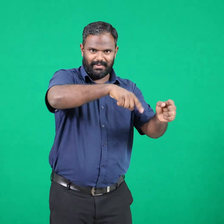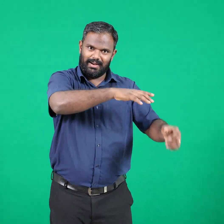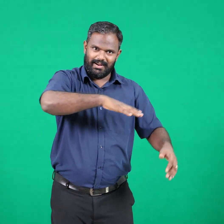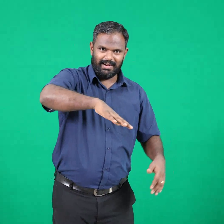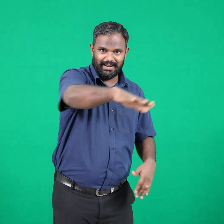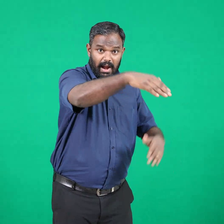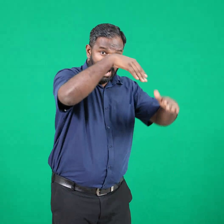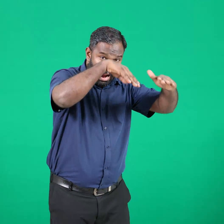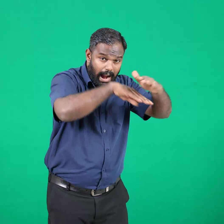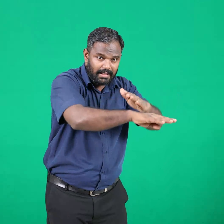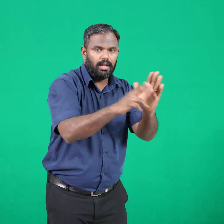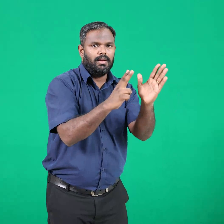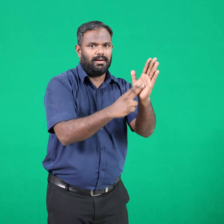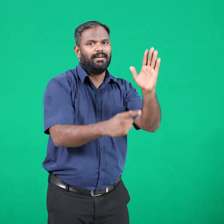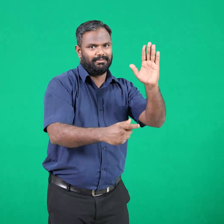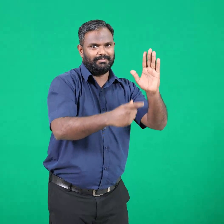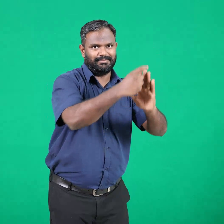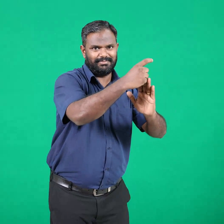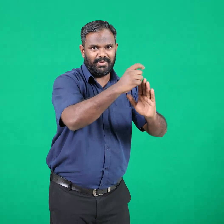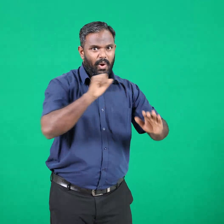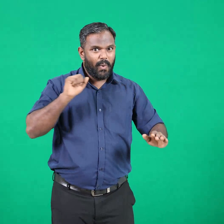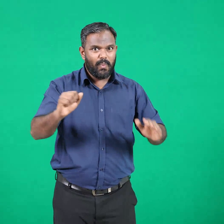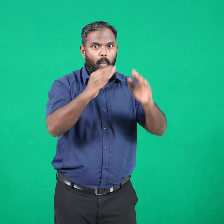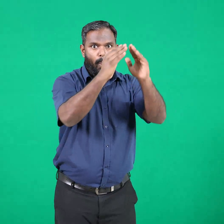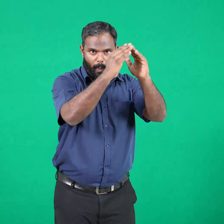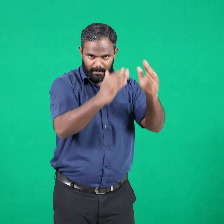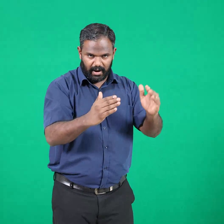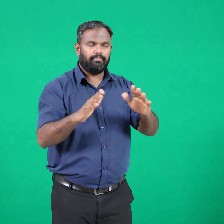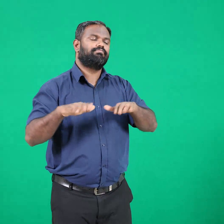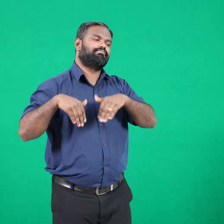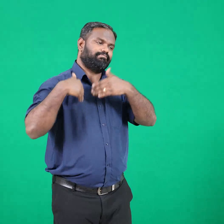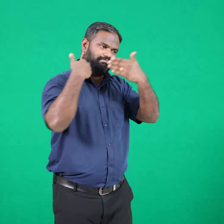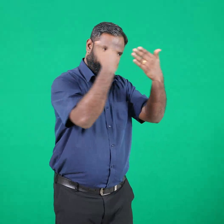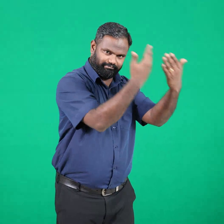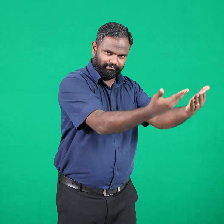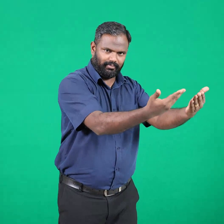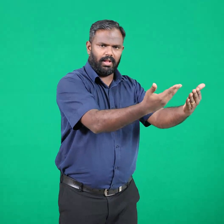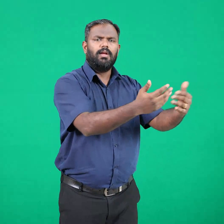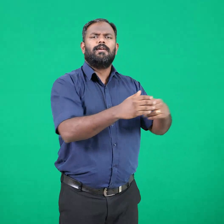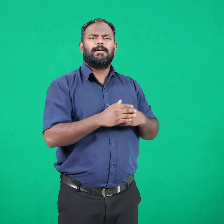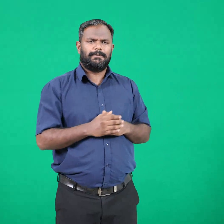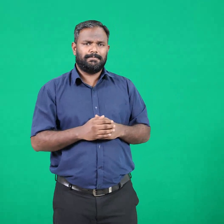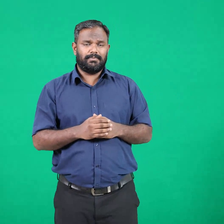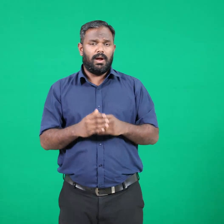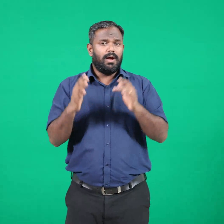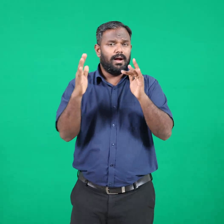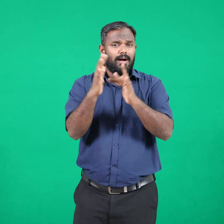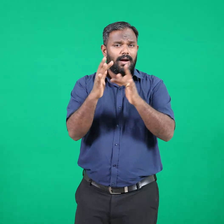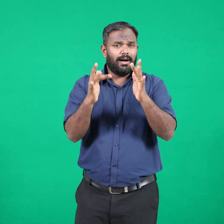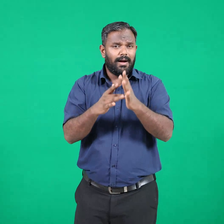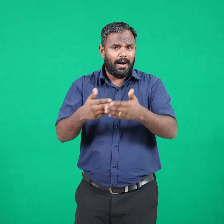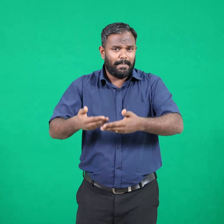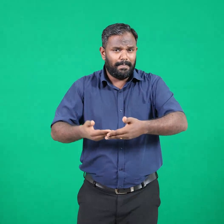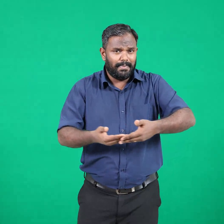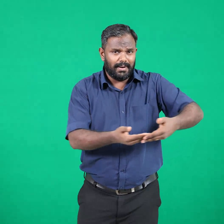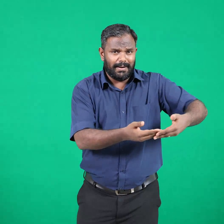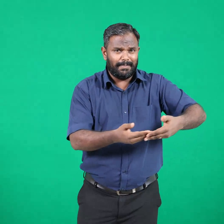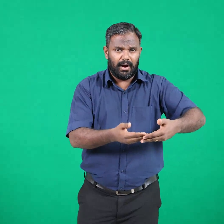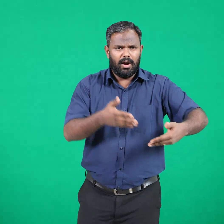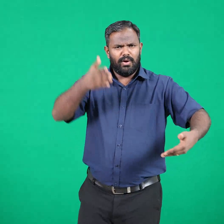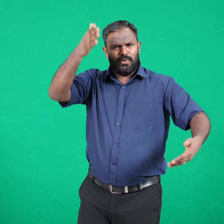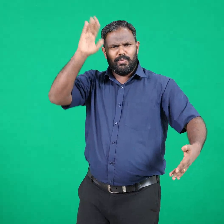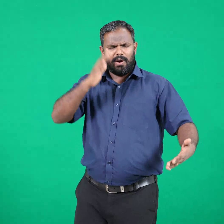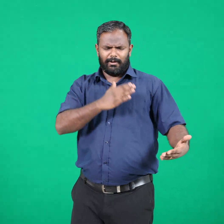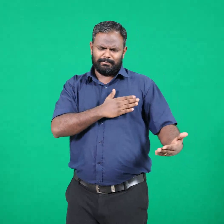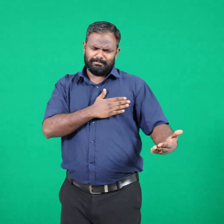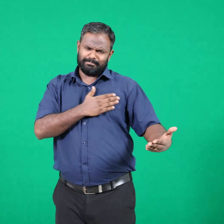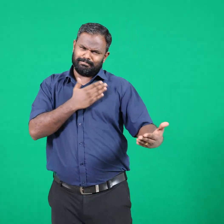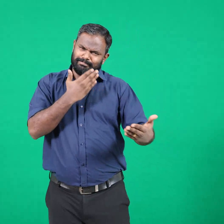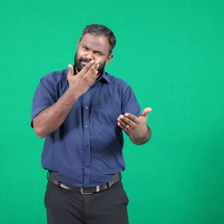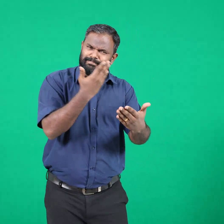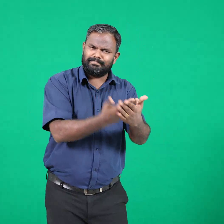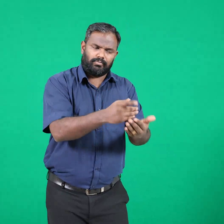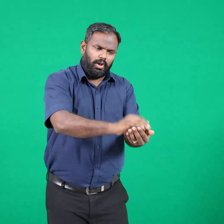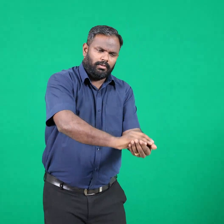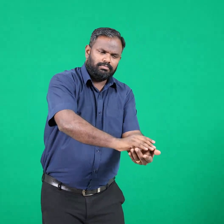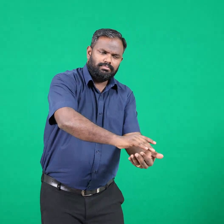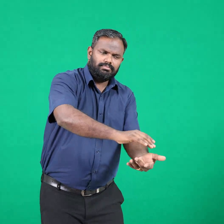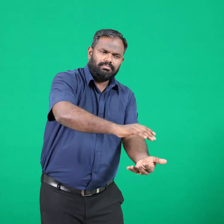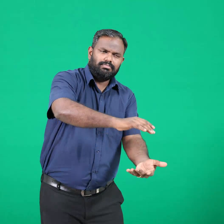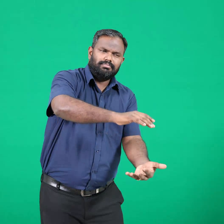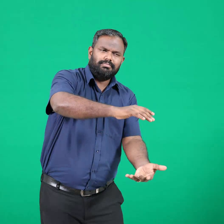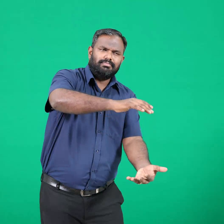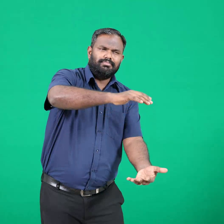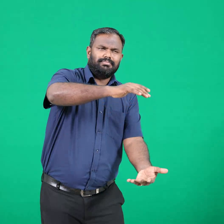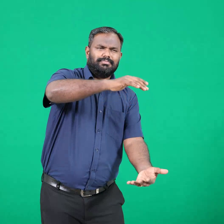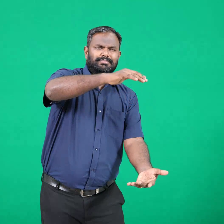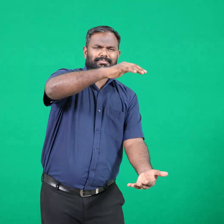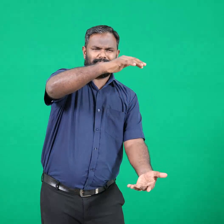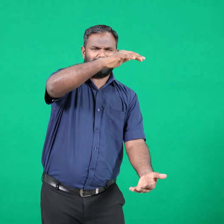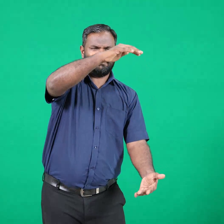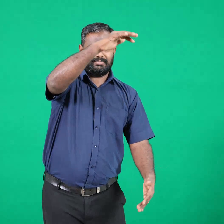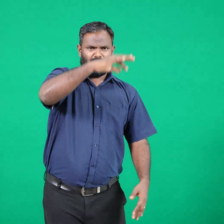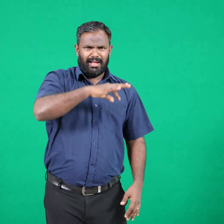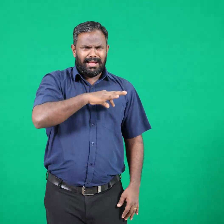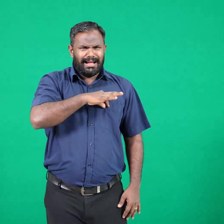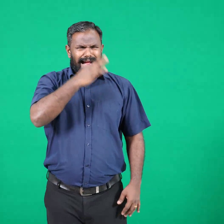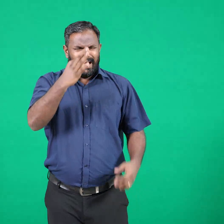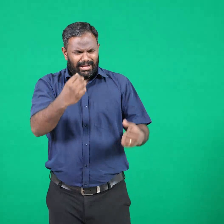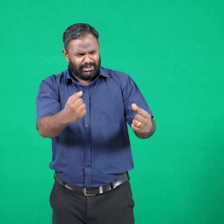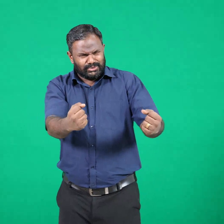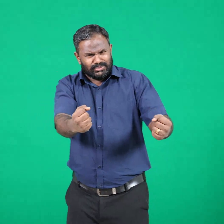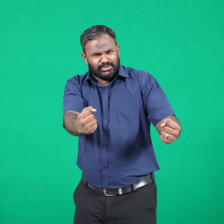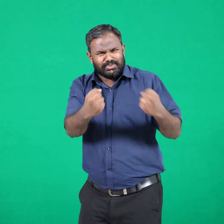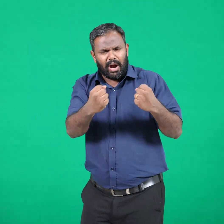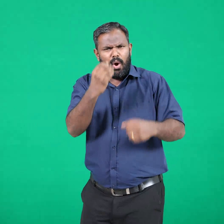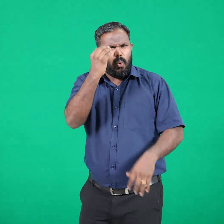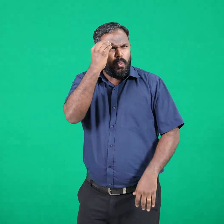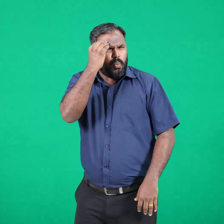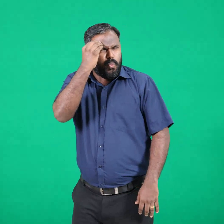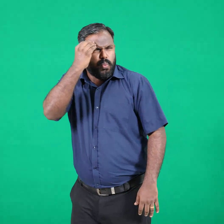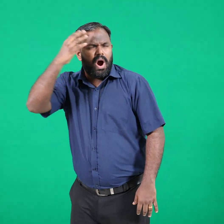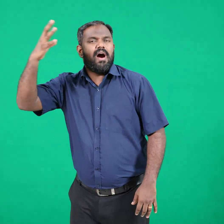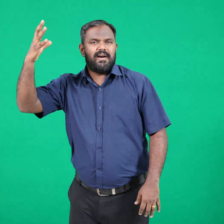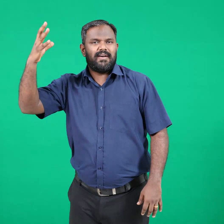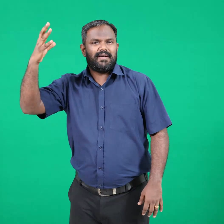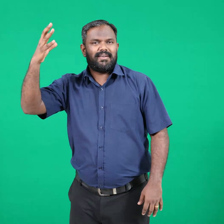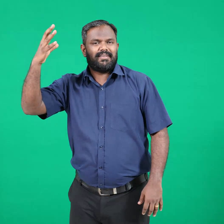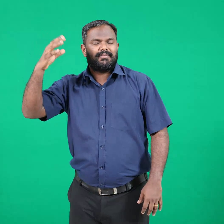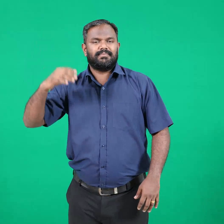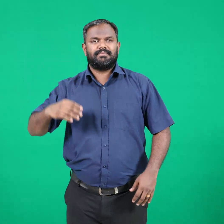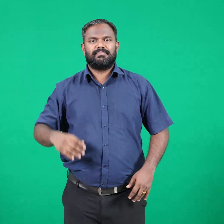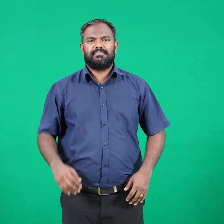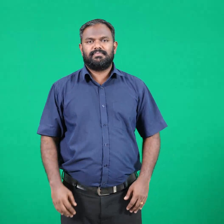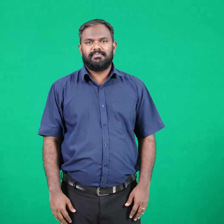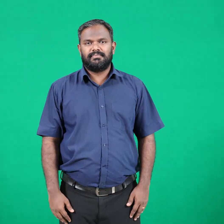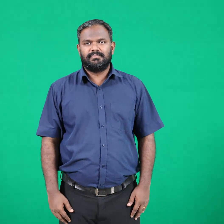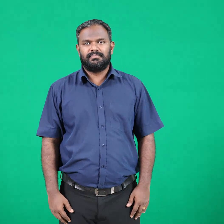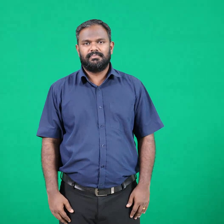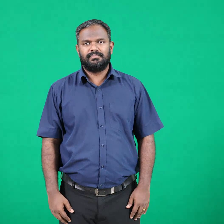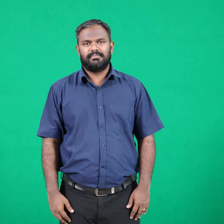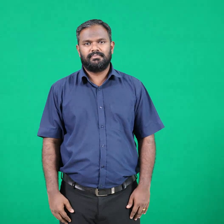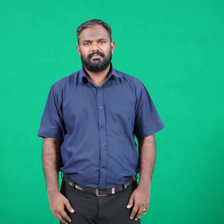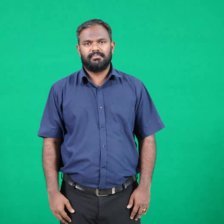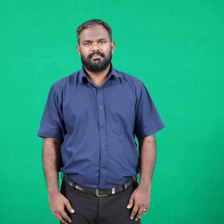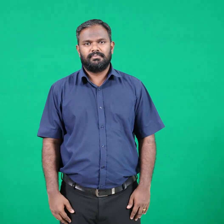And the Child grew and became strong. He was filled with wisdom, and the grace of God was upon Him.